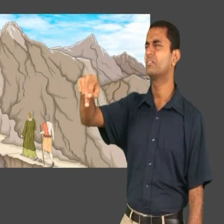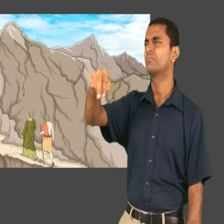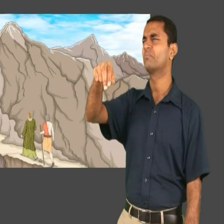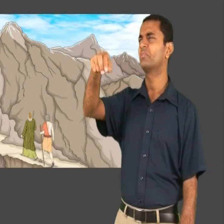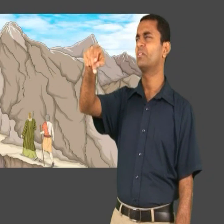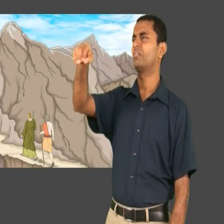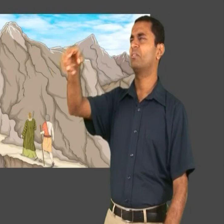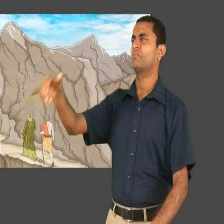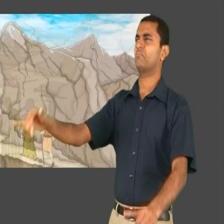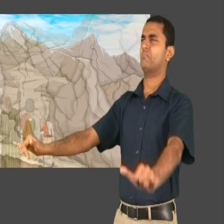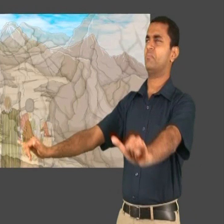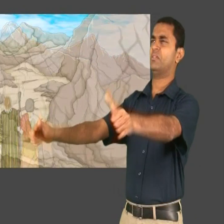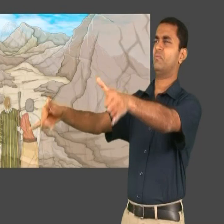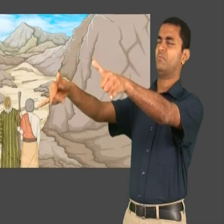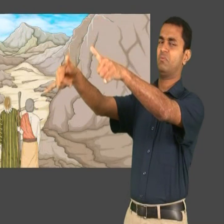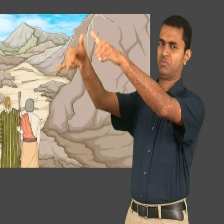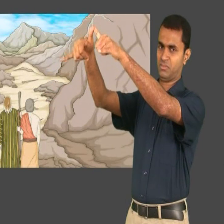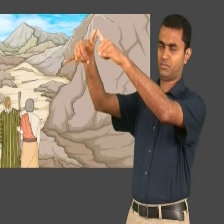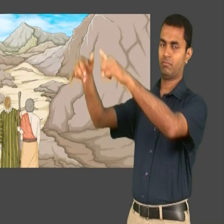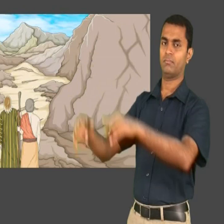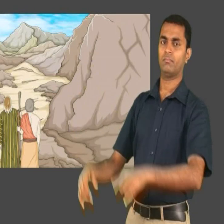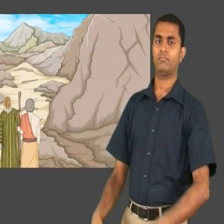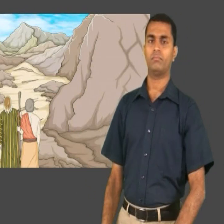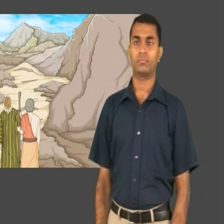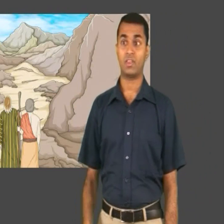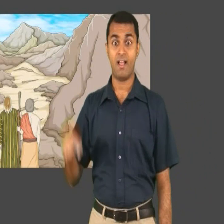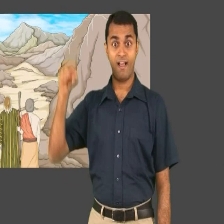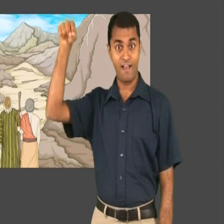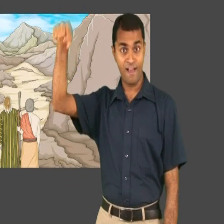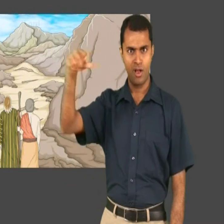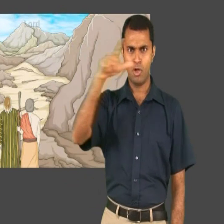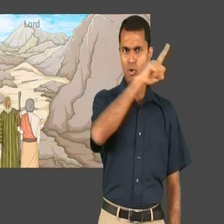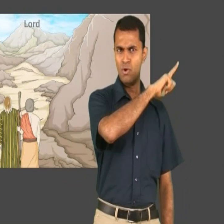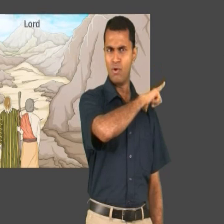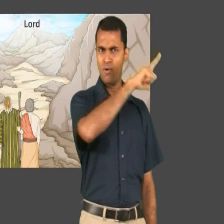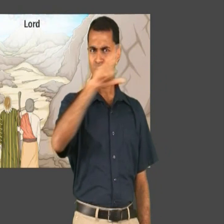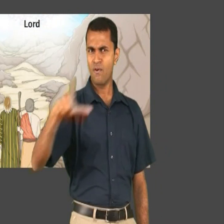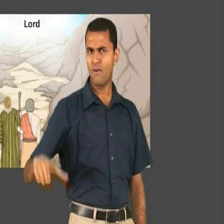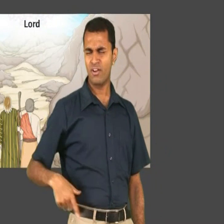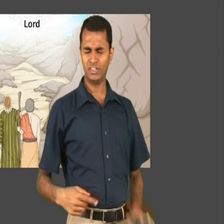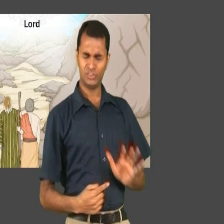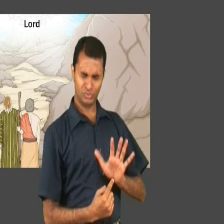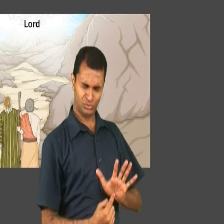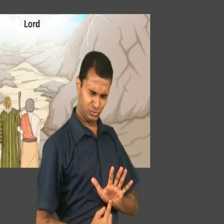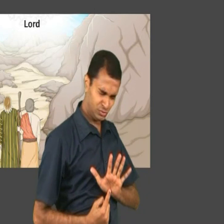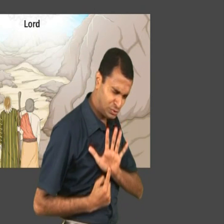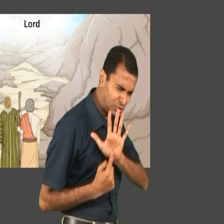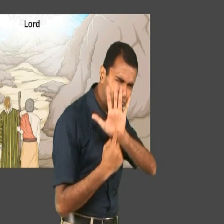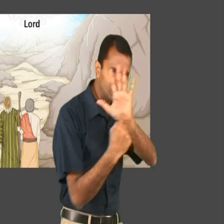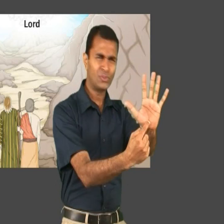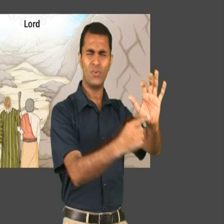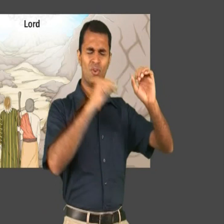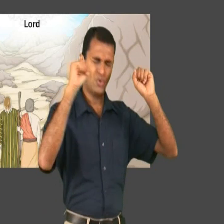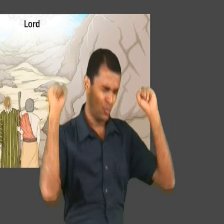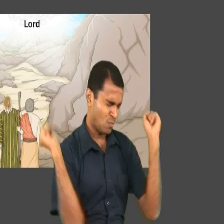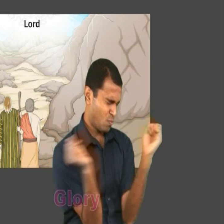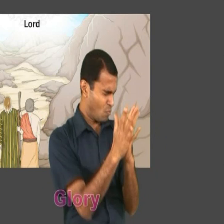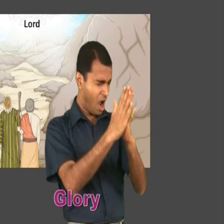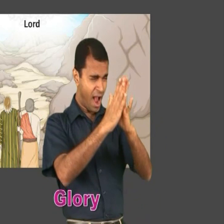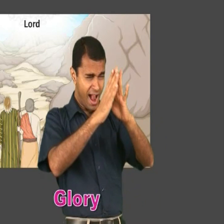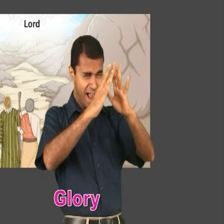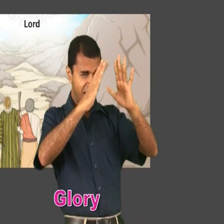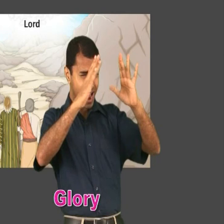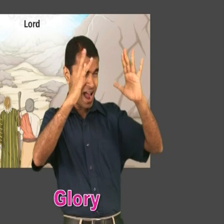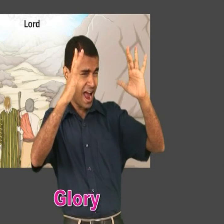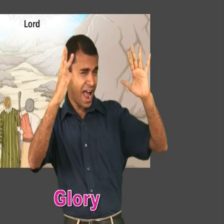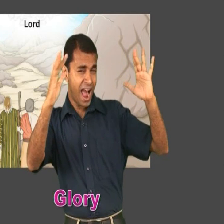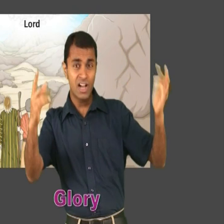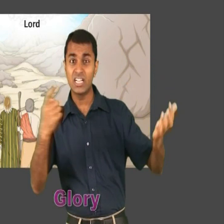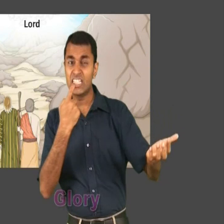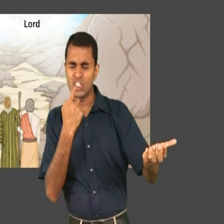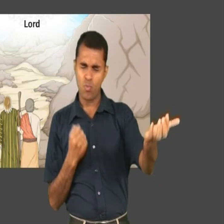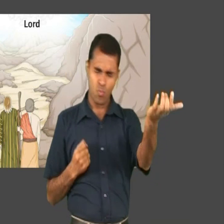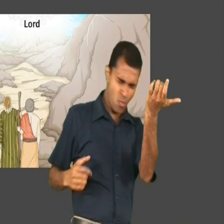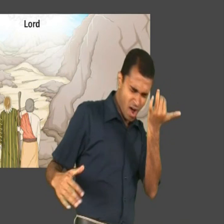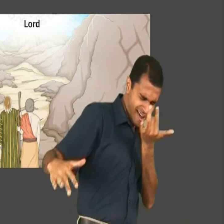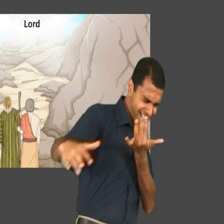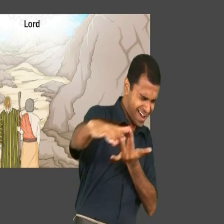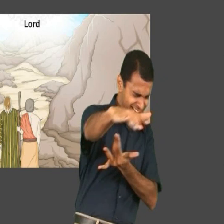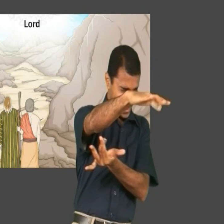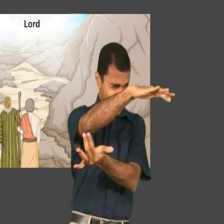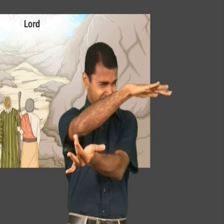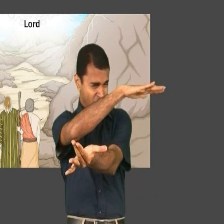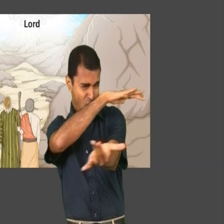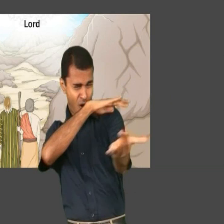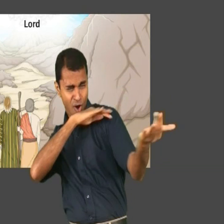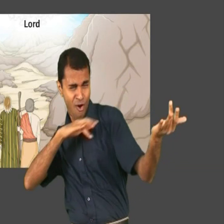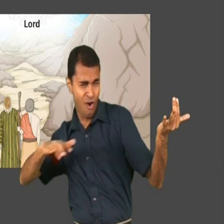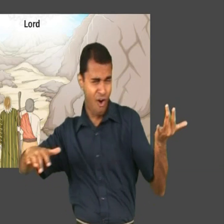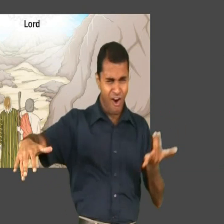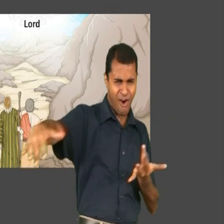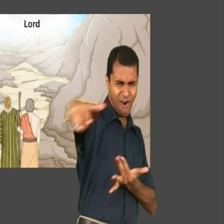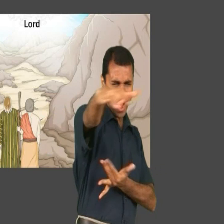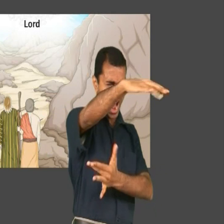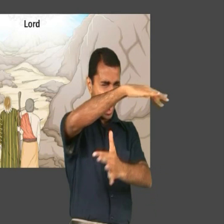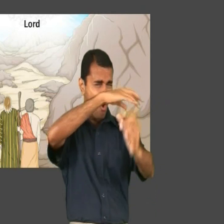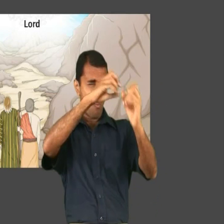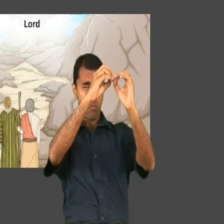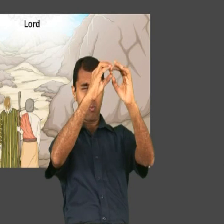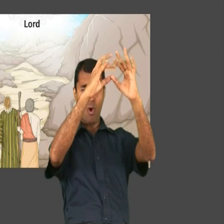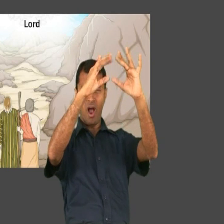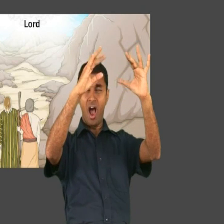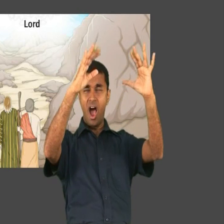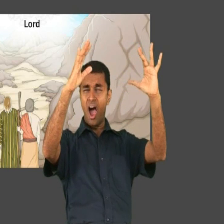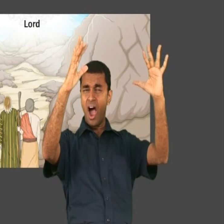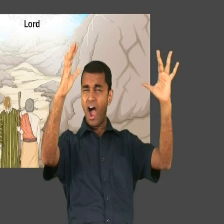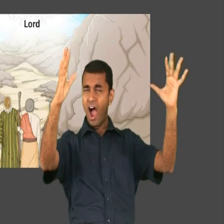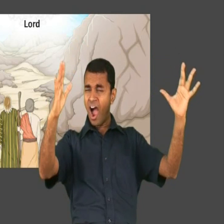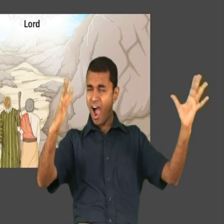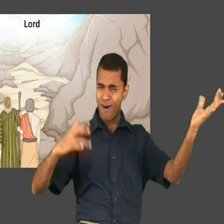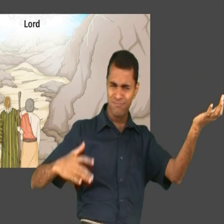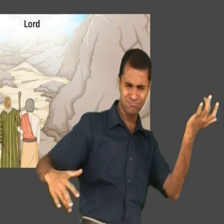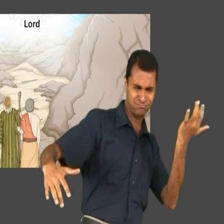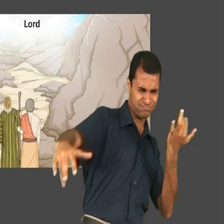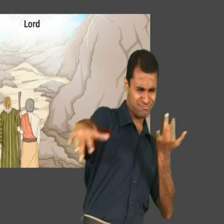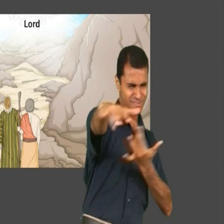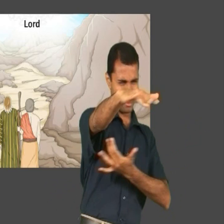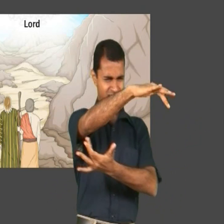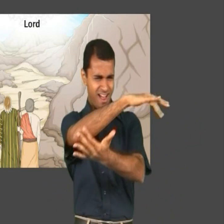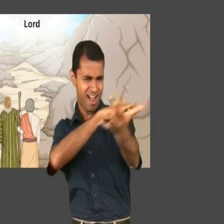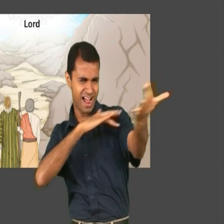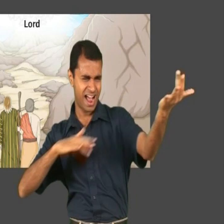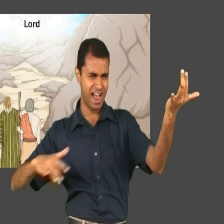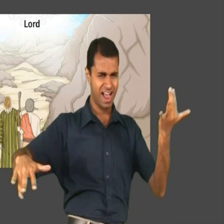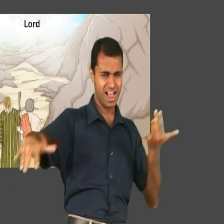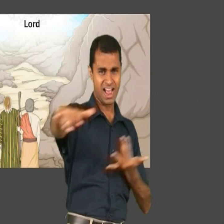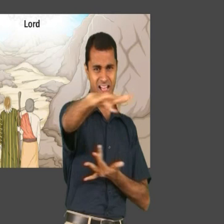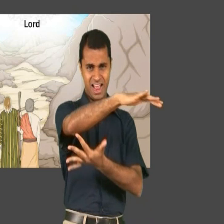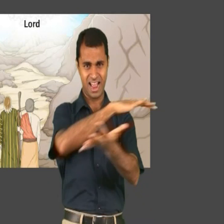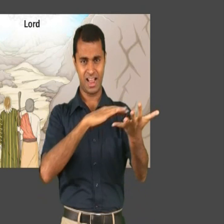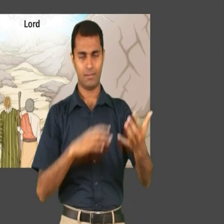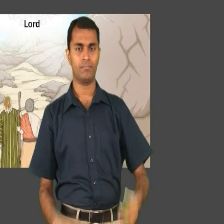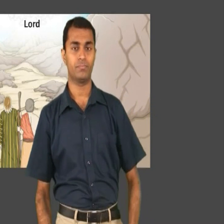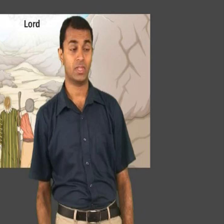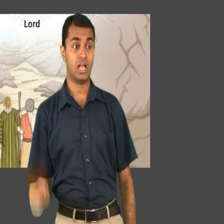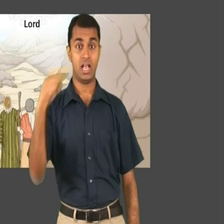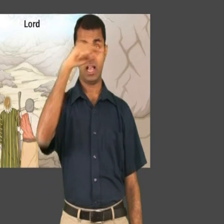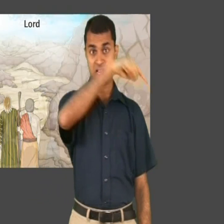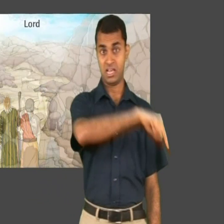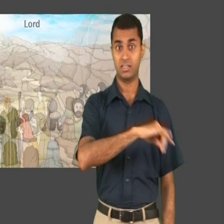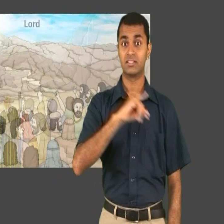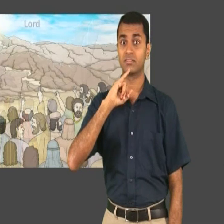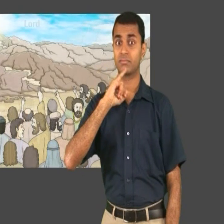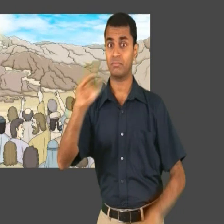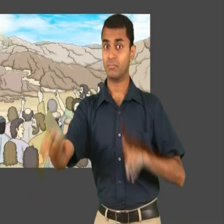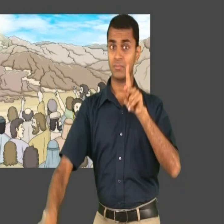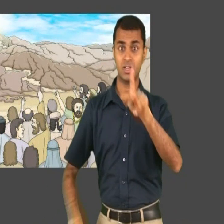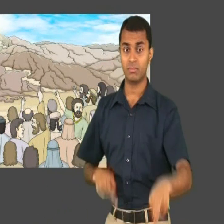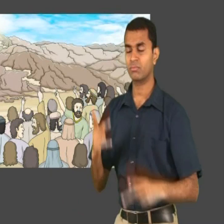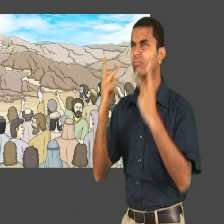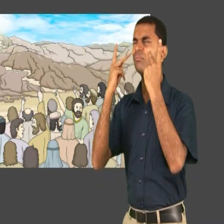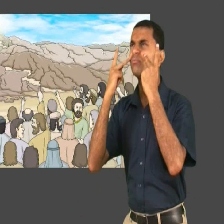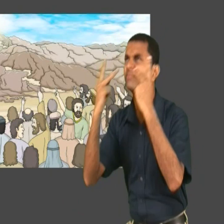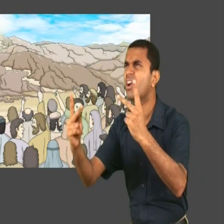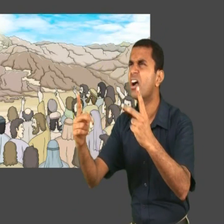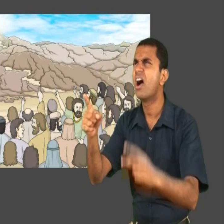For six days the cloud covered it, and on the seventh day the LORD called to Moses from within the cloud.